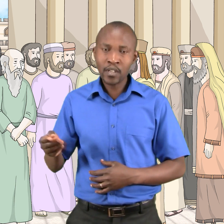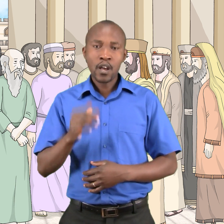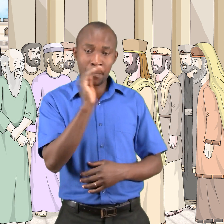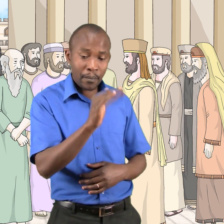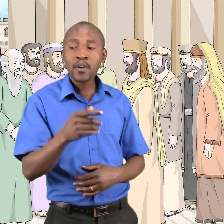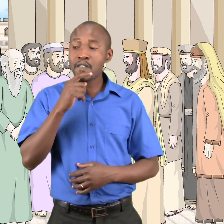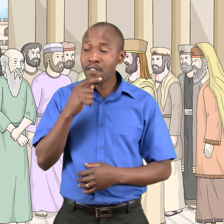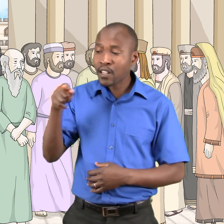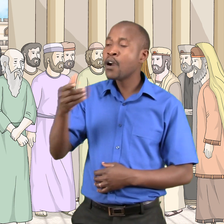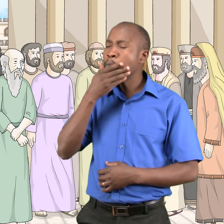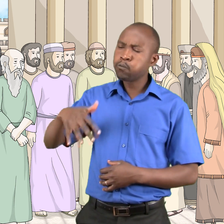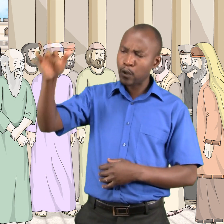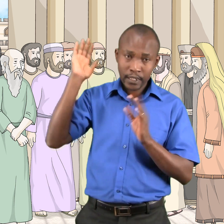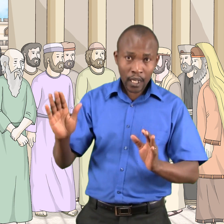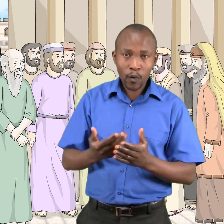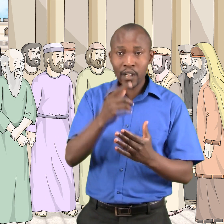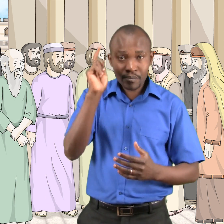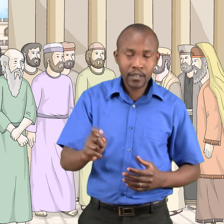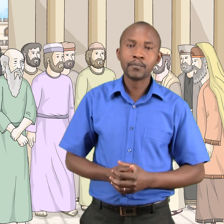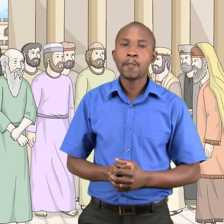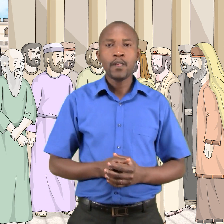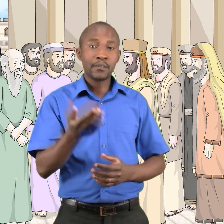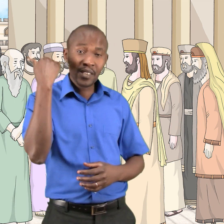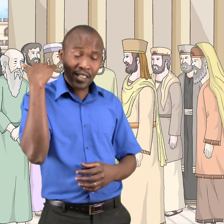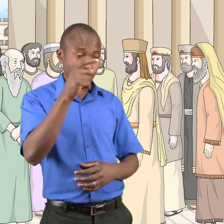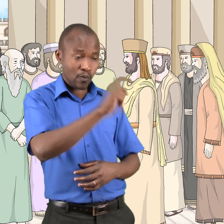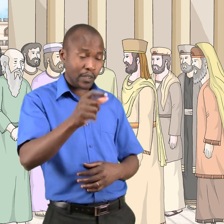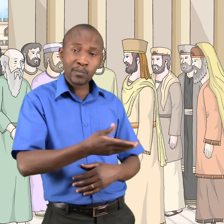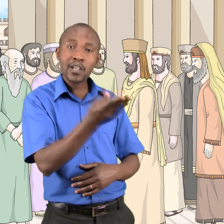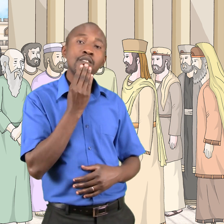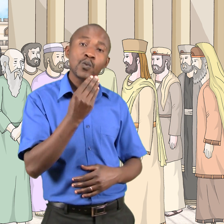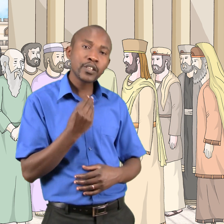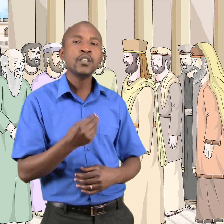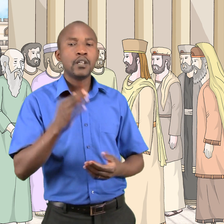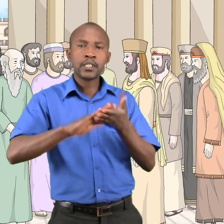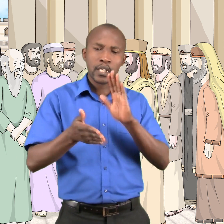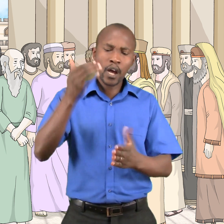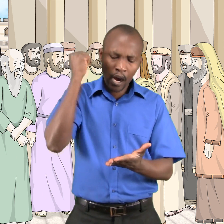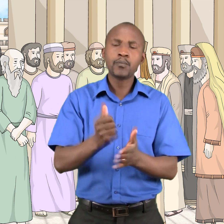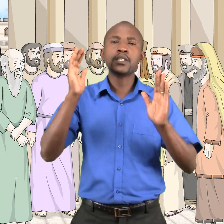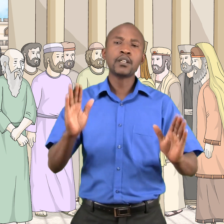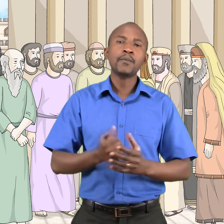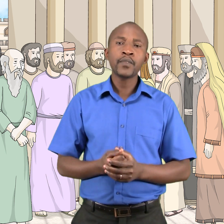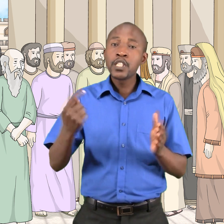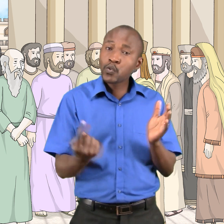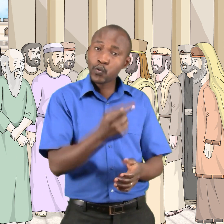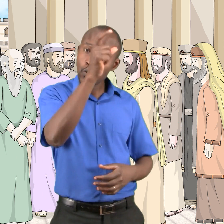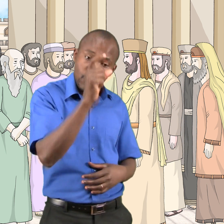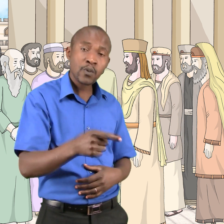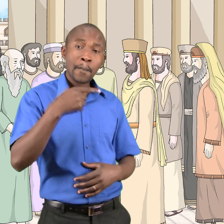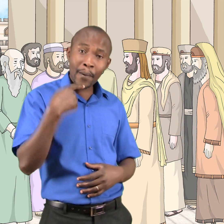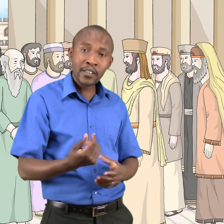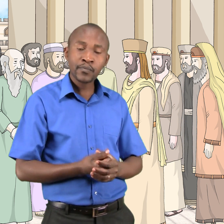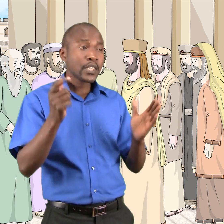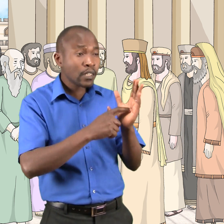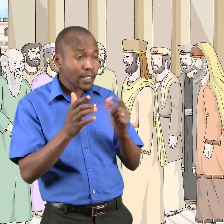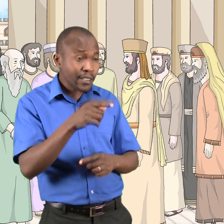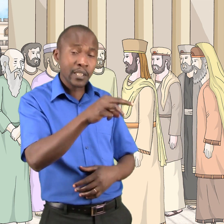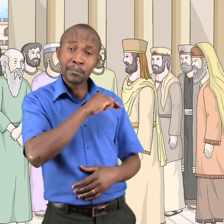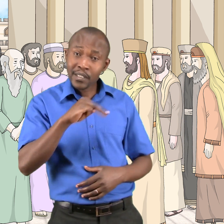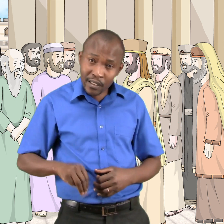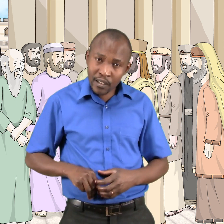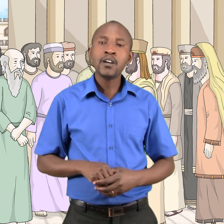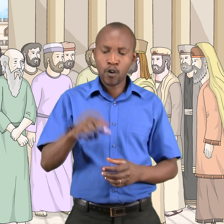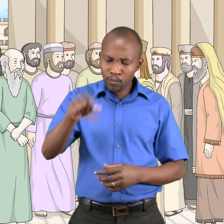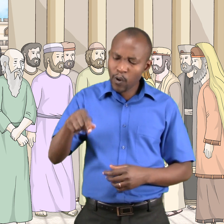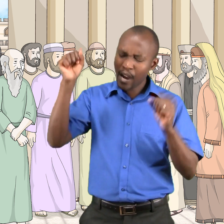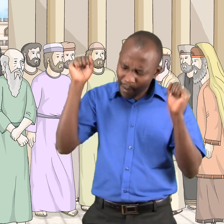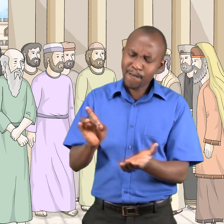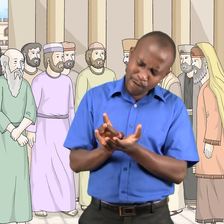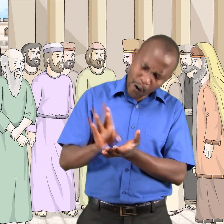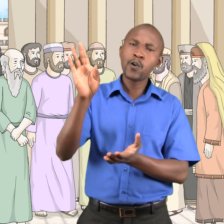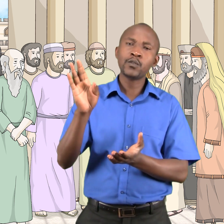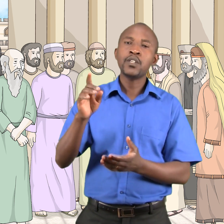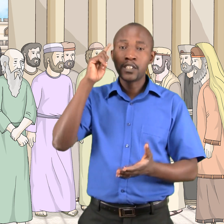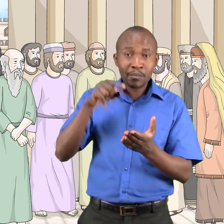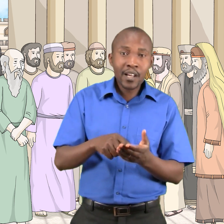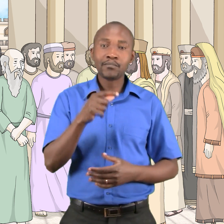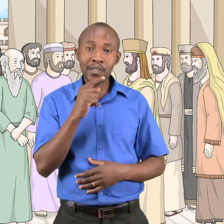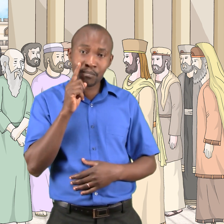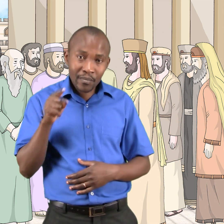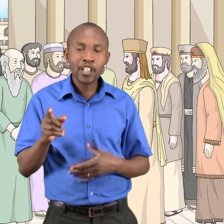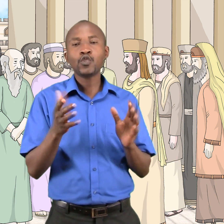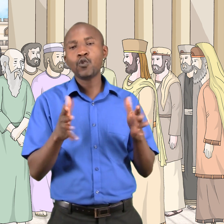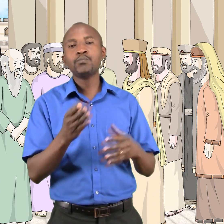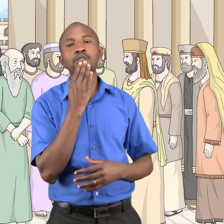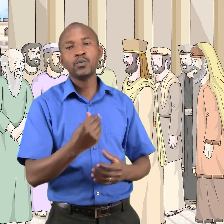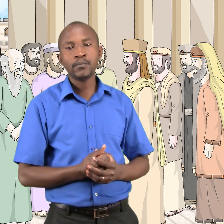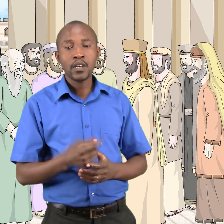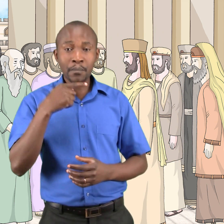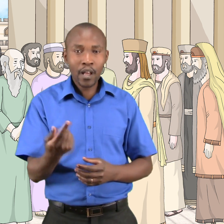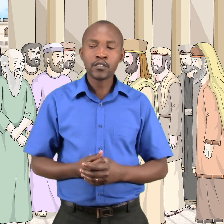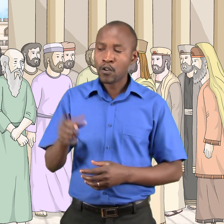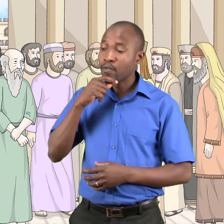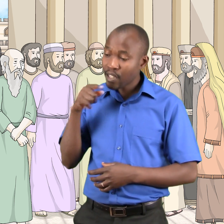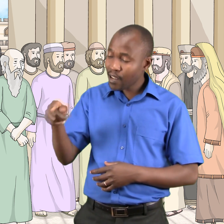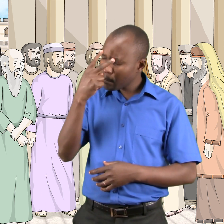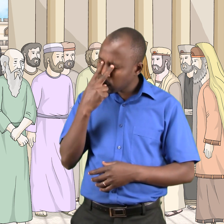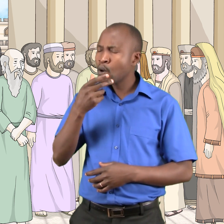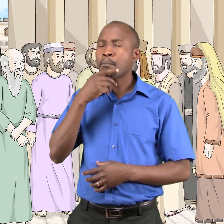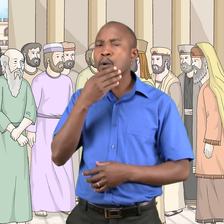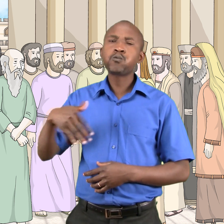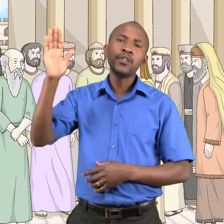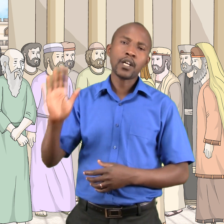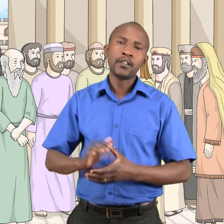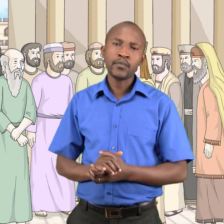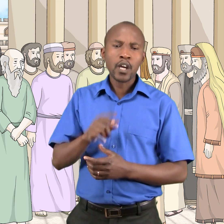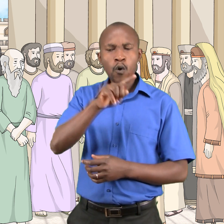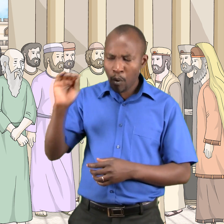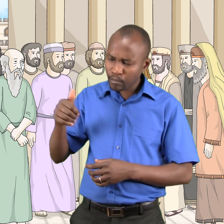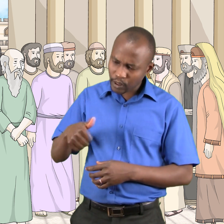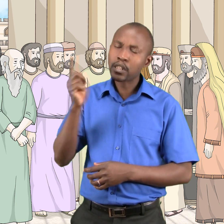For the Jews had already determined that anyone who confessed Jesus as the Christ would be put out of the synagogue.